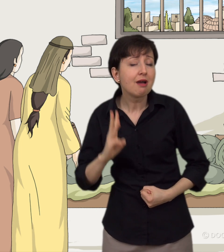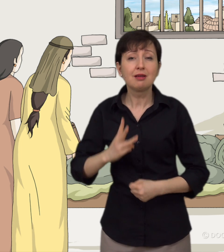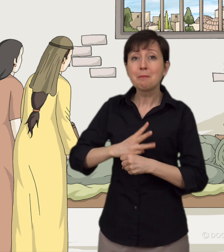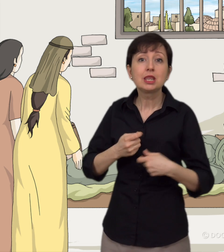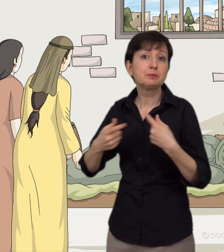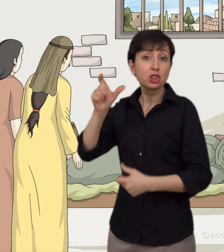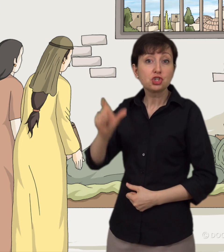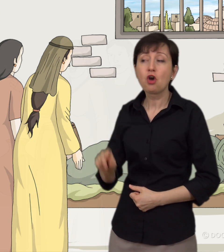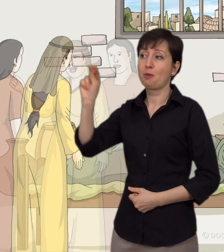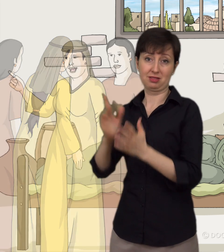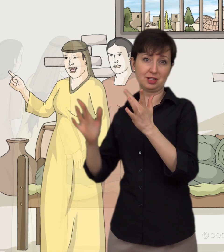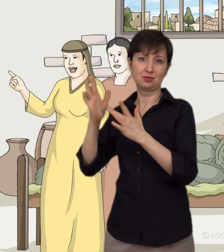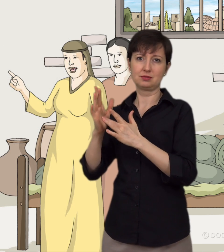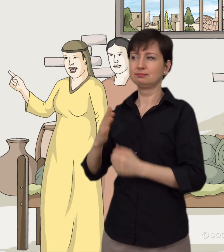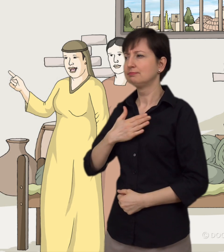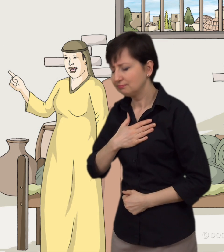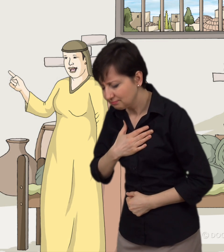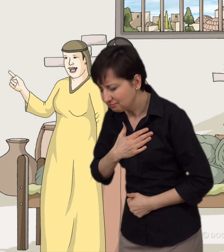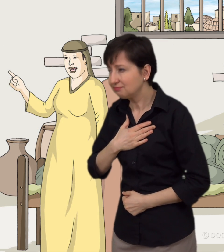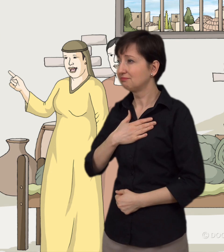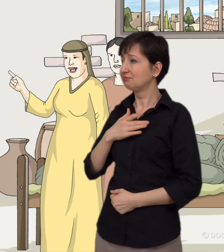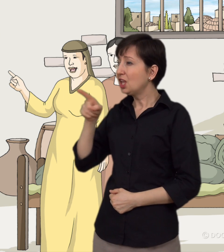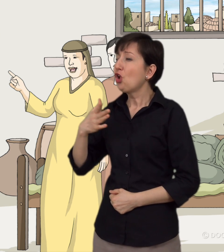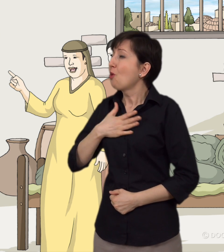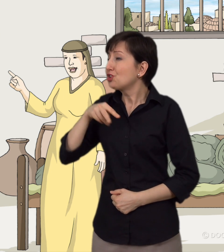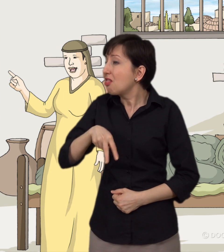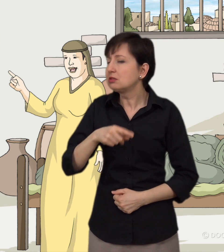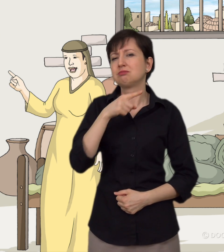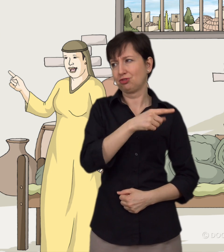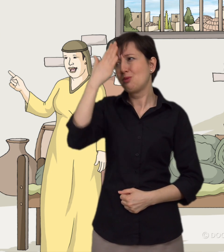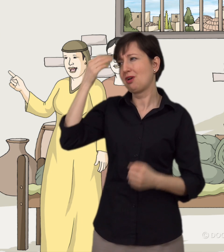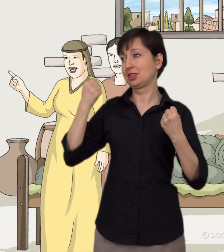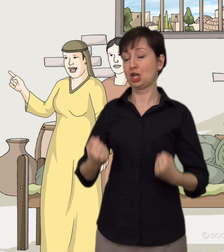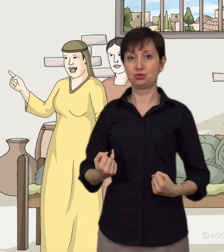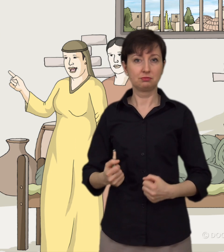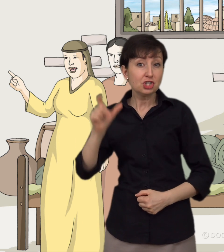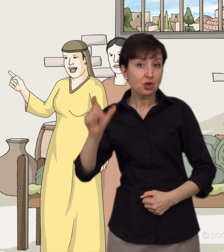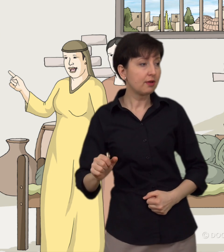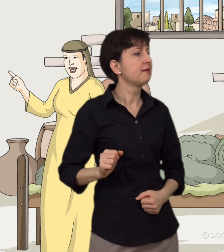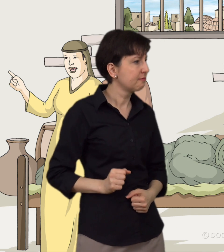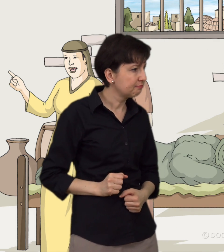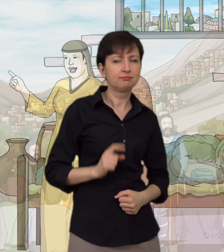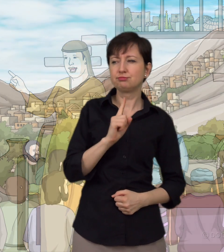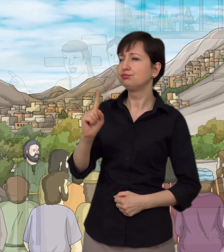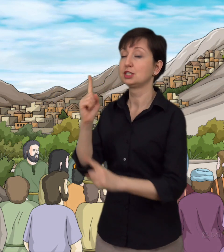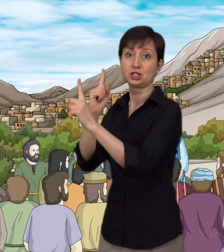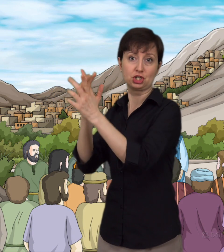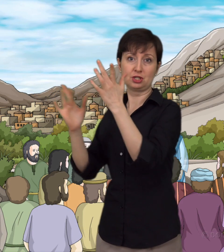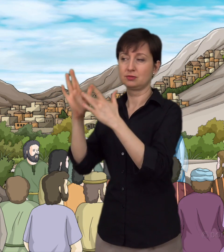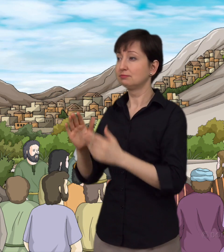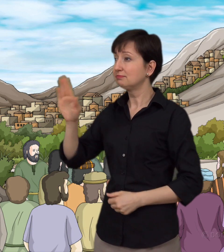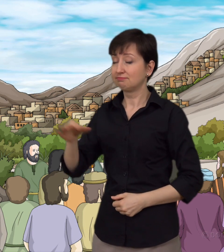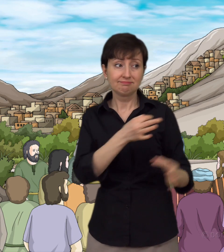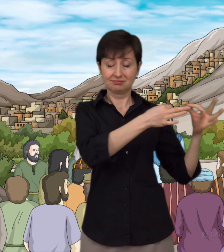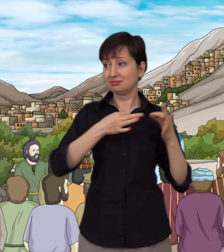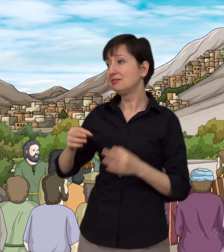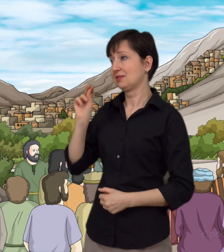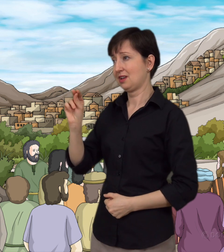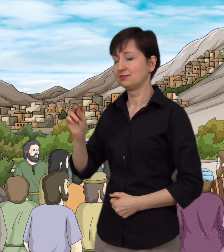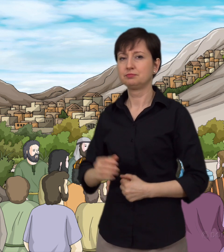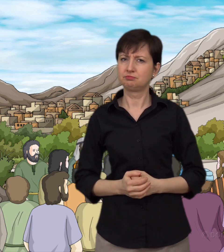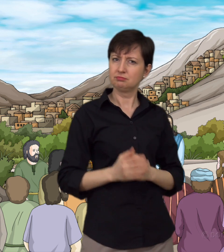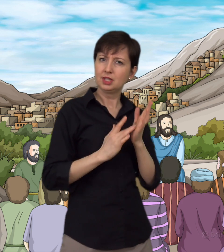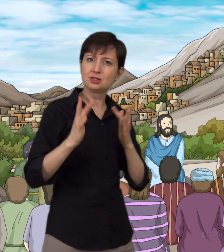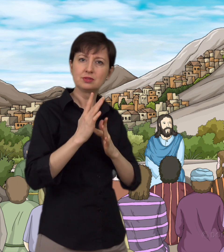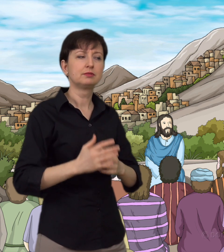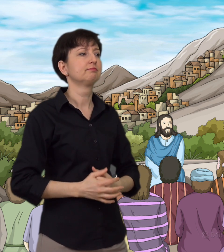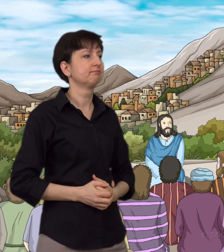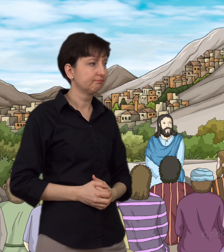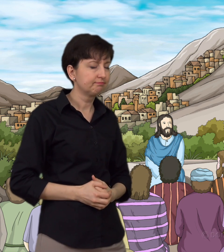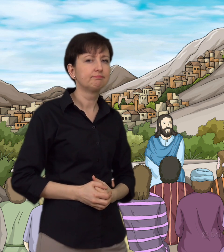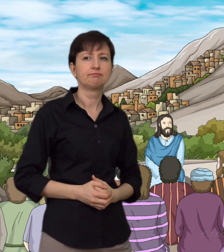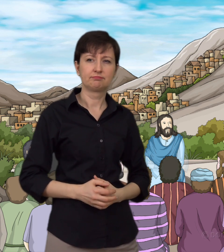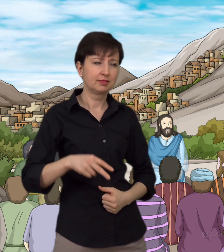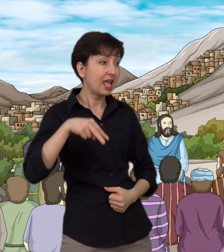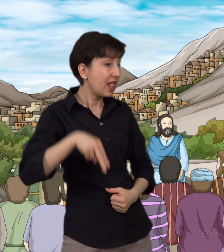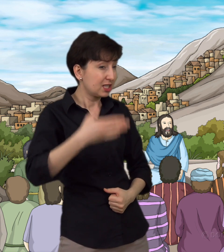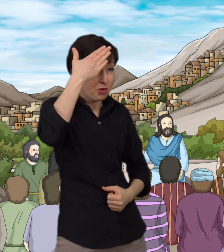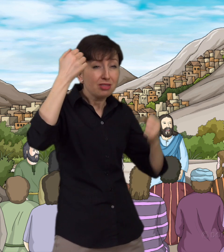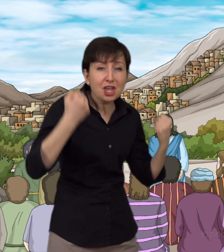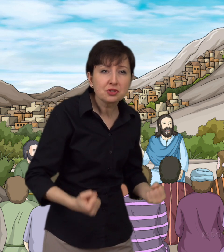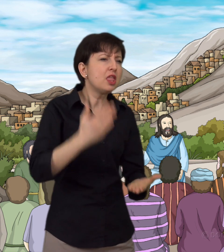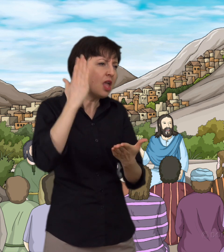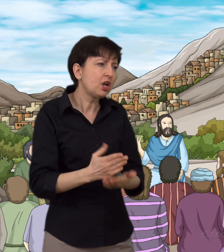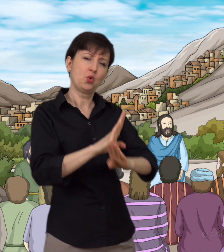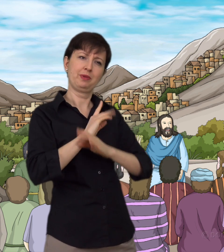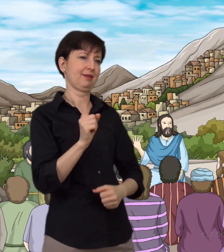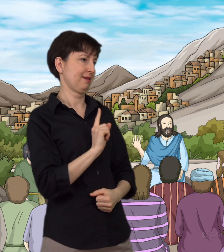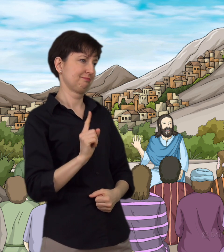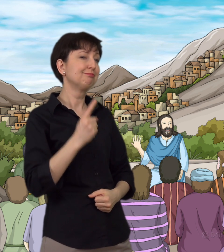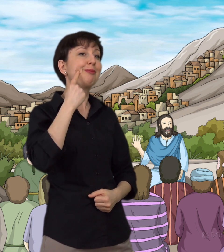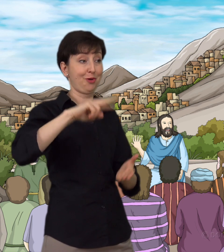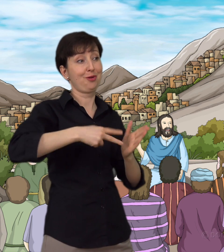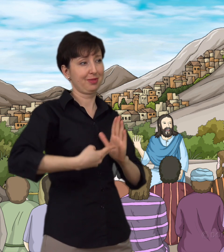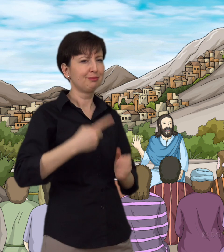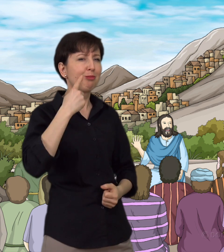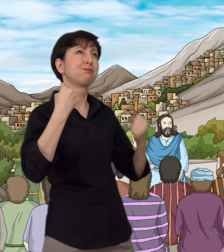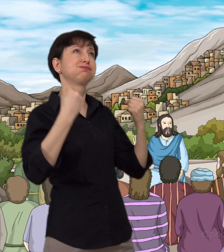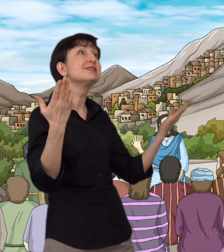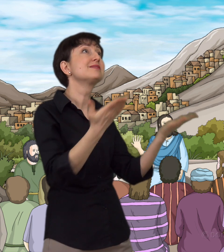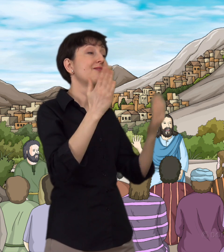(Mary, whose brother Lazarus was sick, was to anoint the Lord with perfume and wipe His feet with her hair.) So the sisters sent word to Jesus, “Lord, the one You love is sick.”